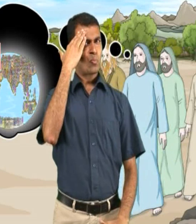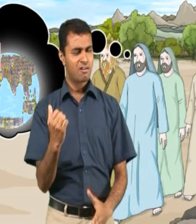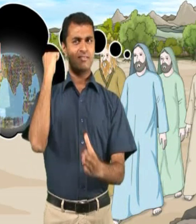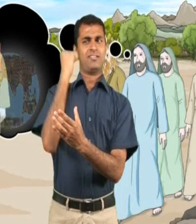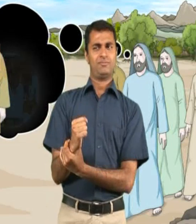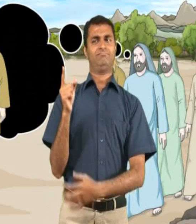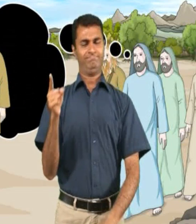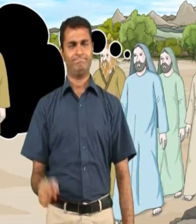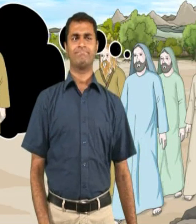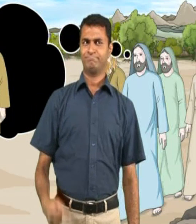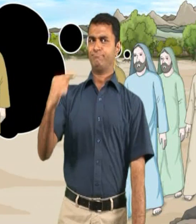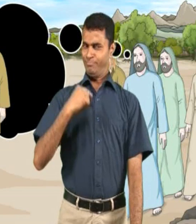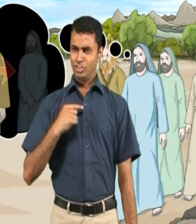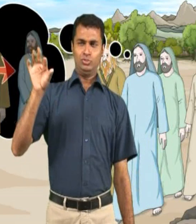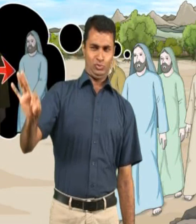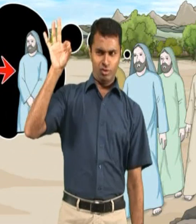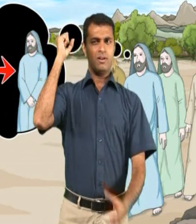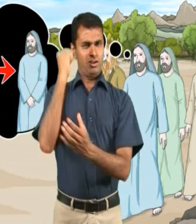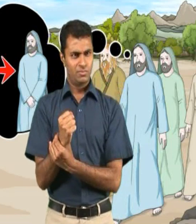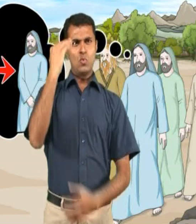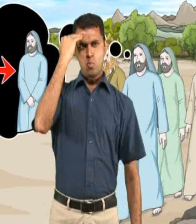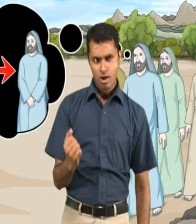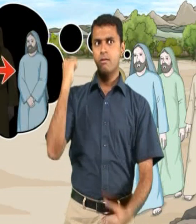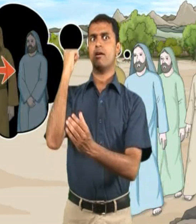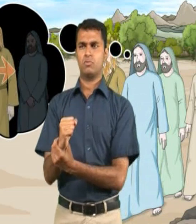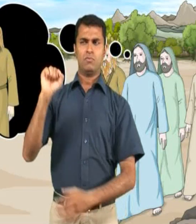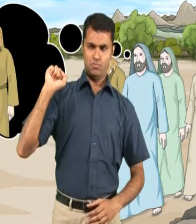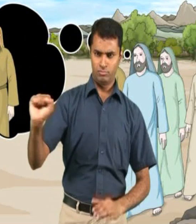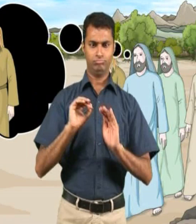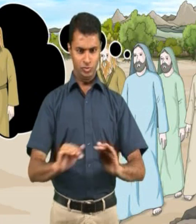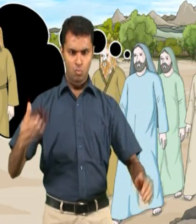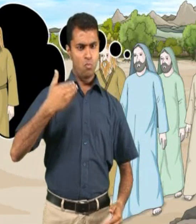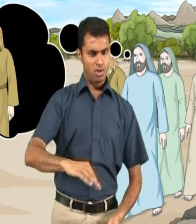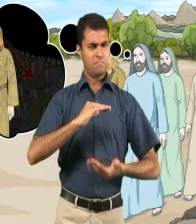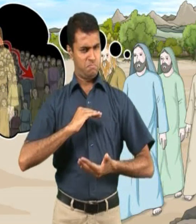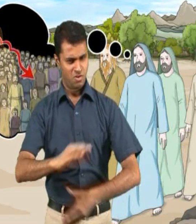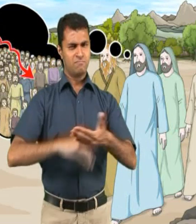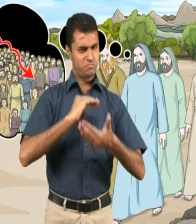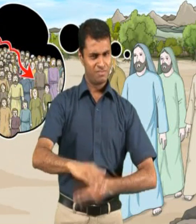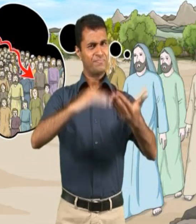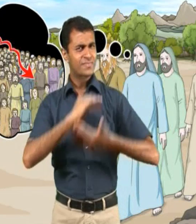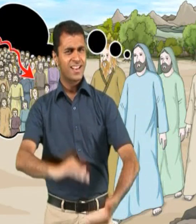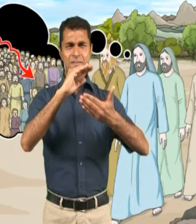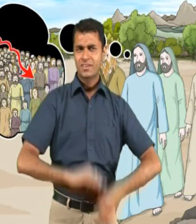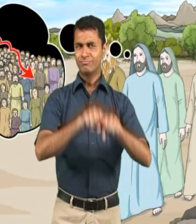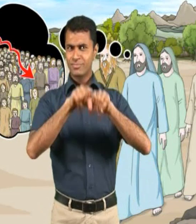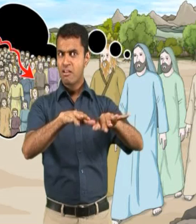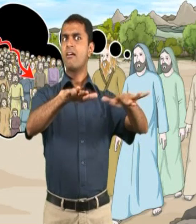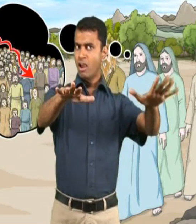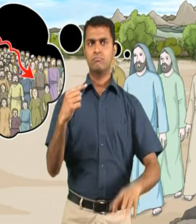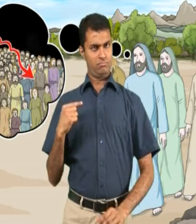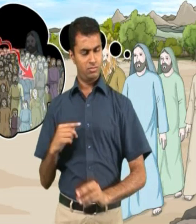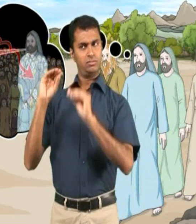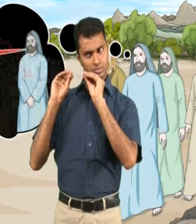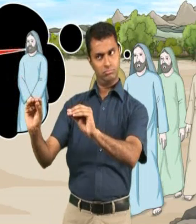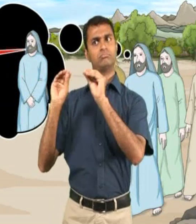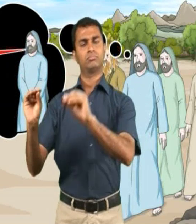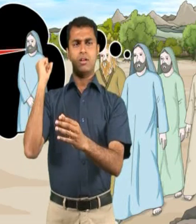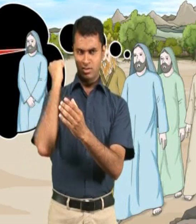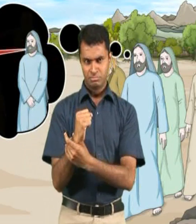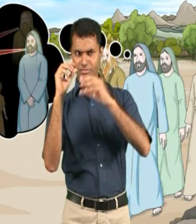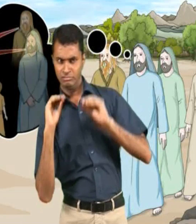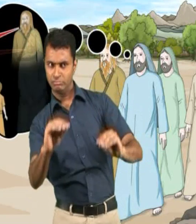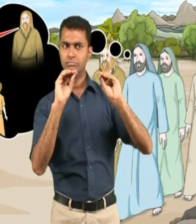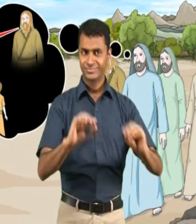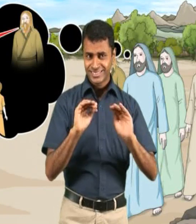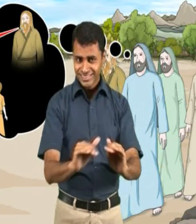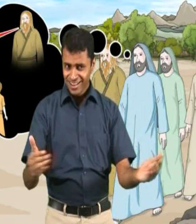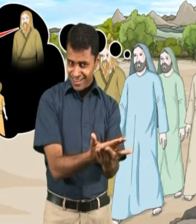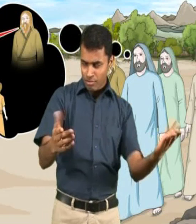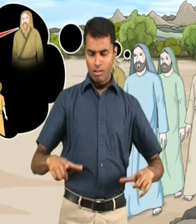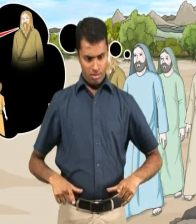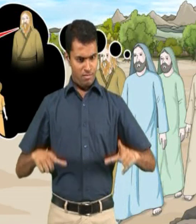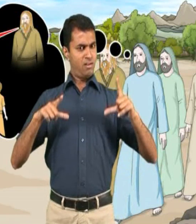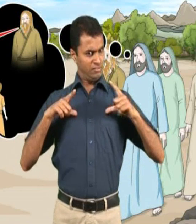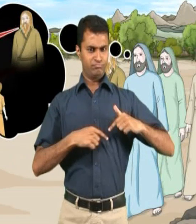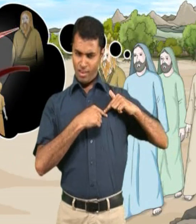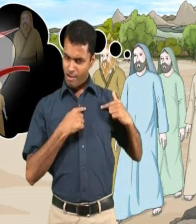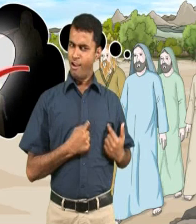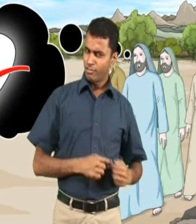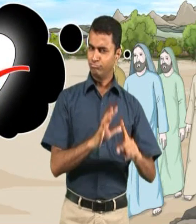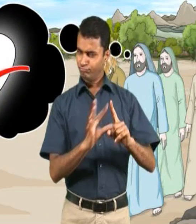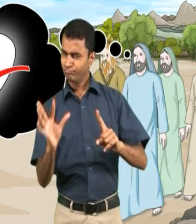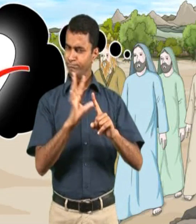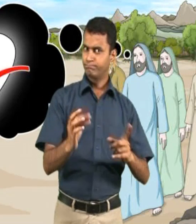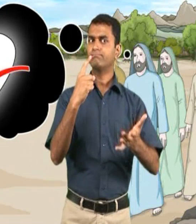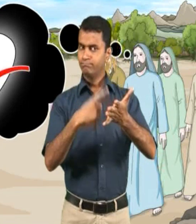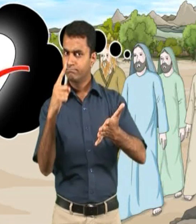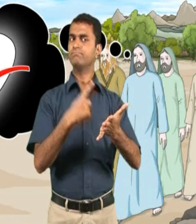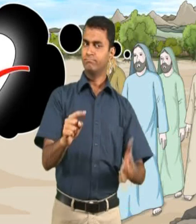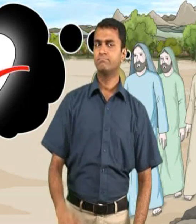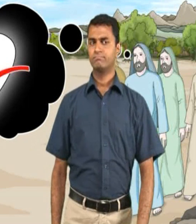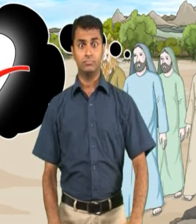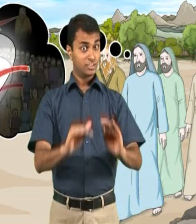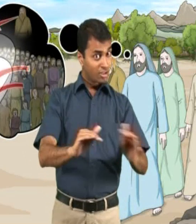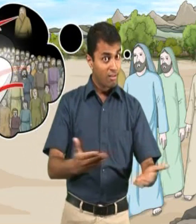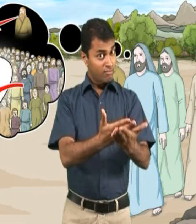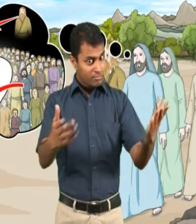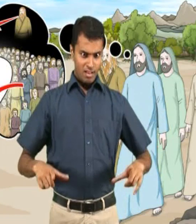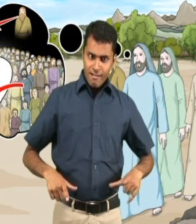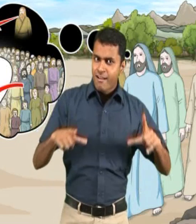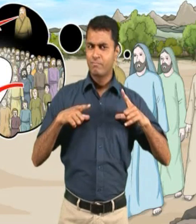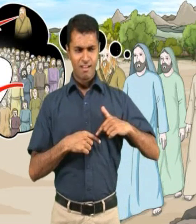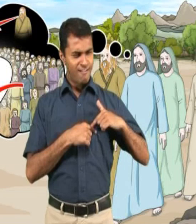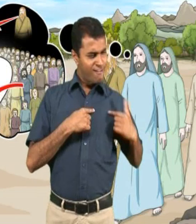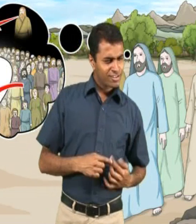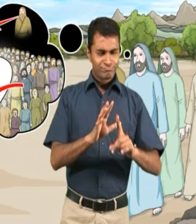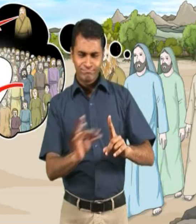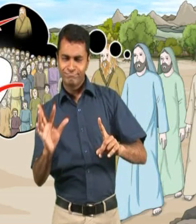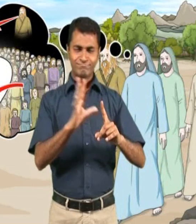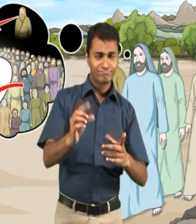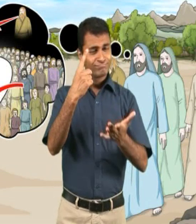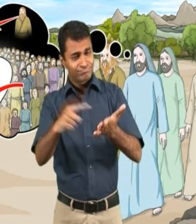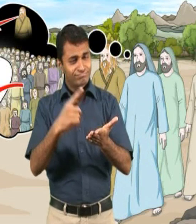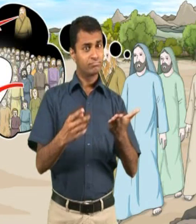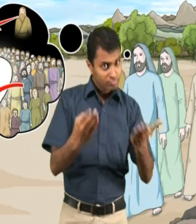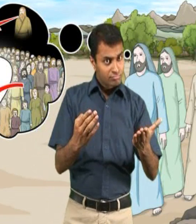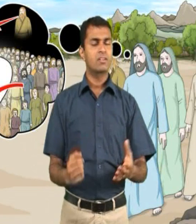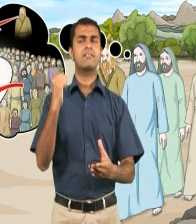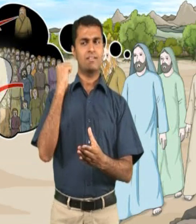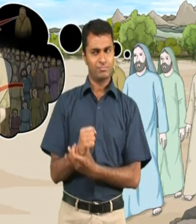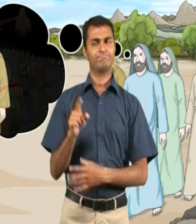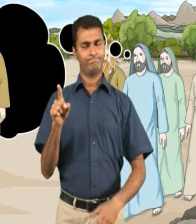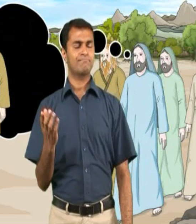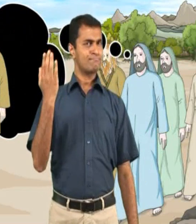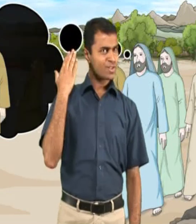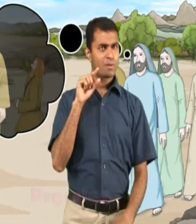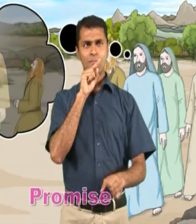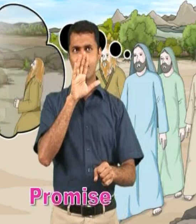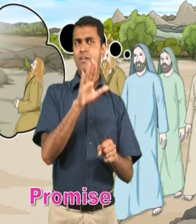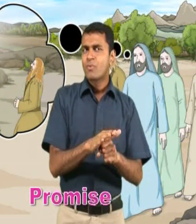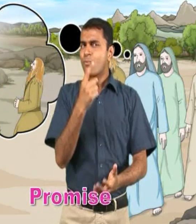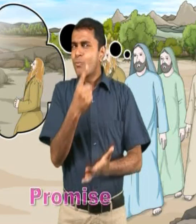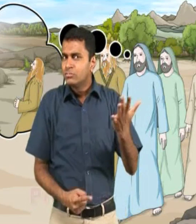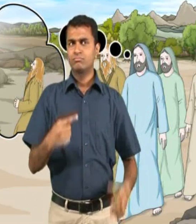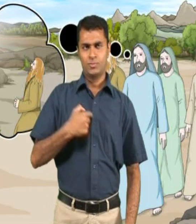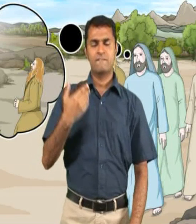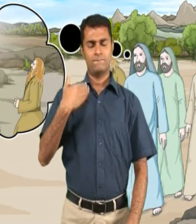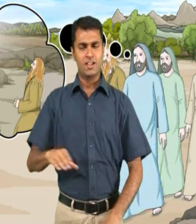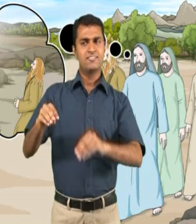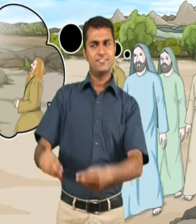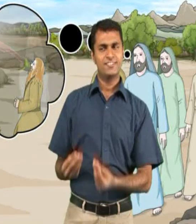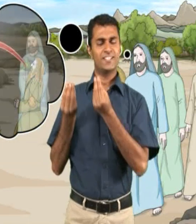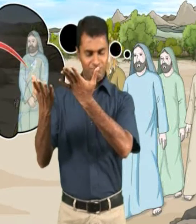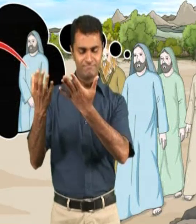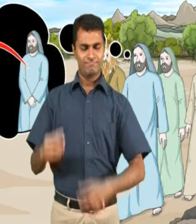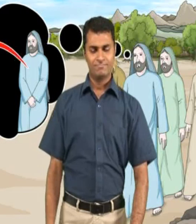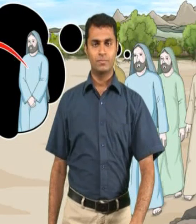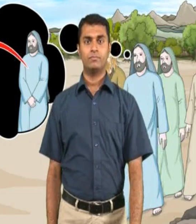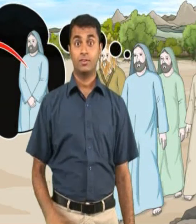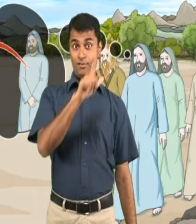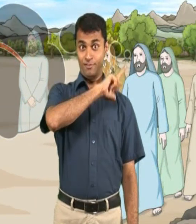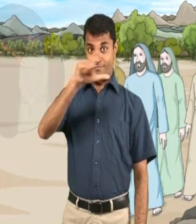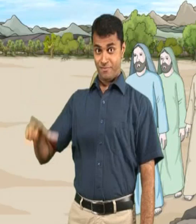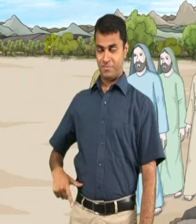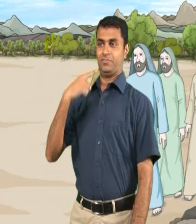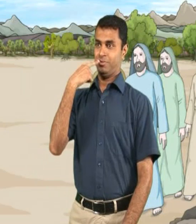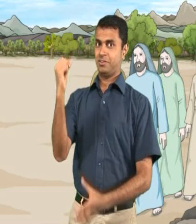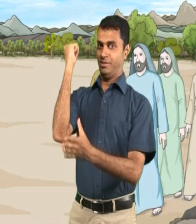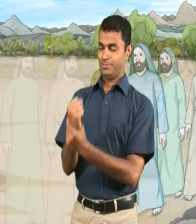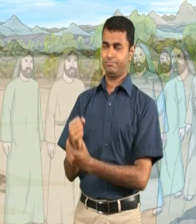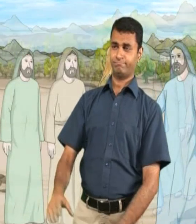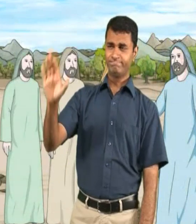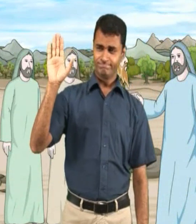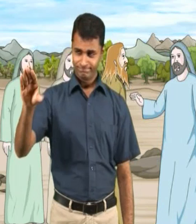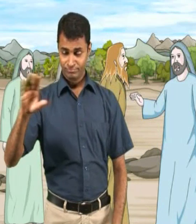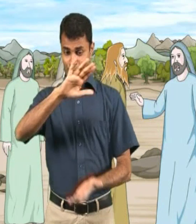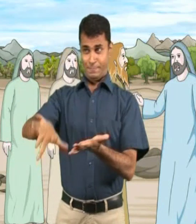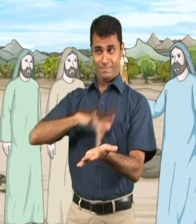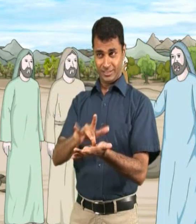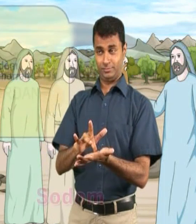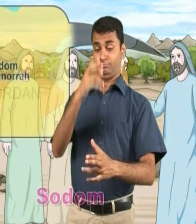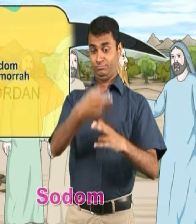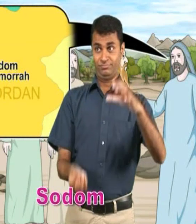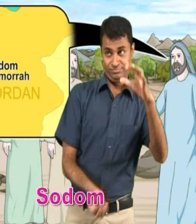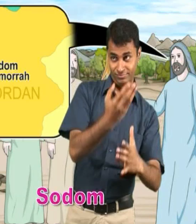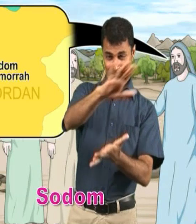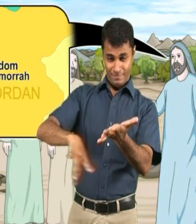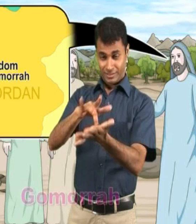For I have chosen him, so that he will command his children and his household after him to keep the way of the LORD by doing what is right and just, in order that the LORD may bring upon Abraham what He has promised.”